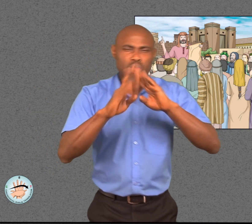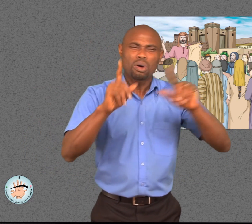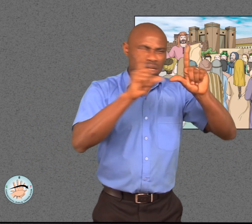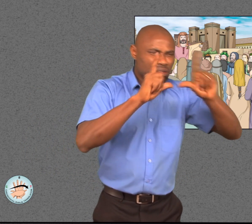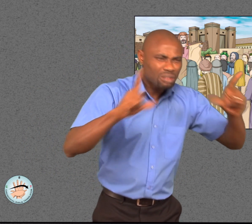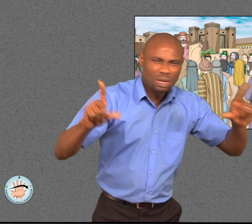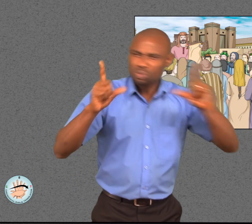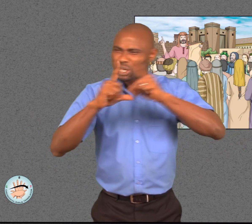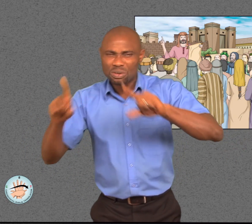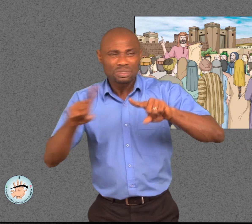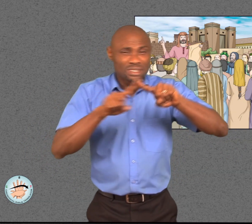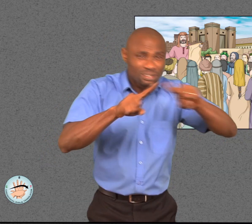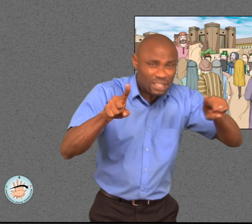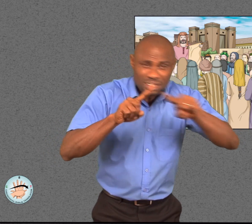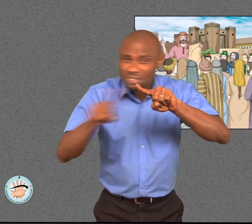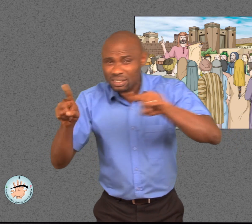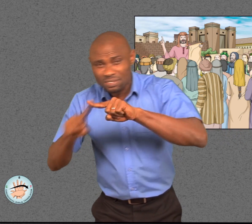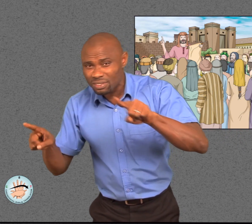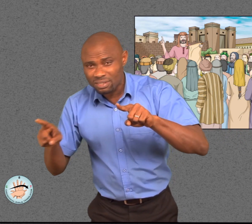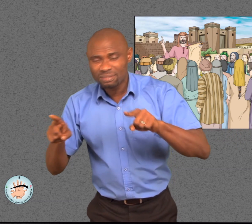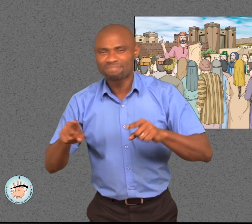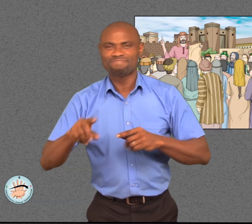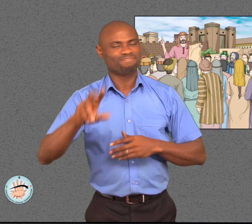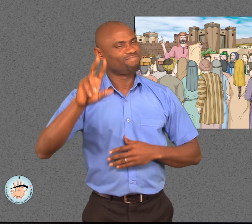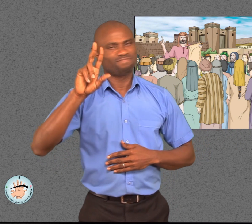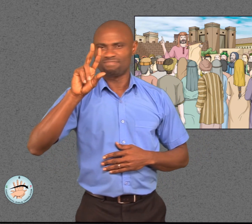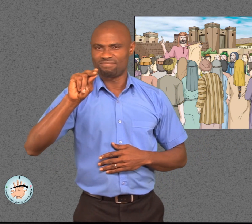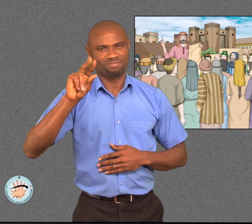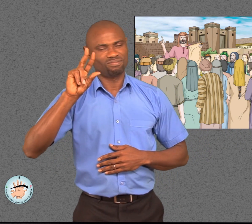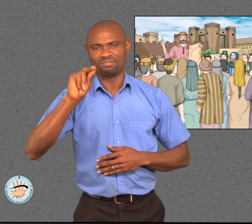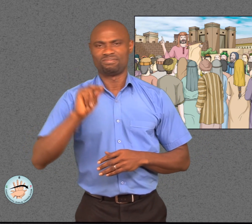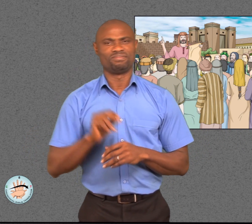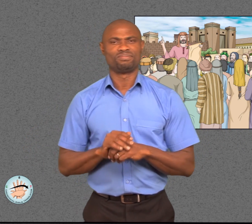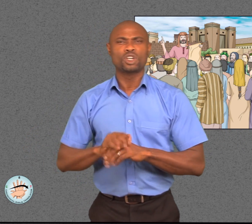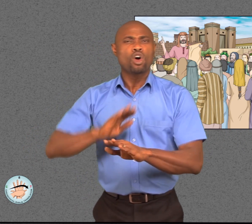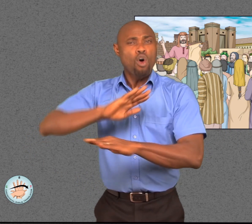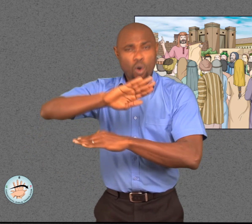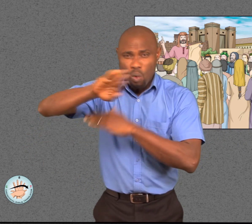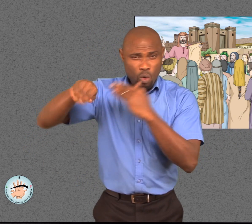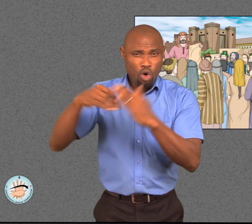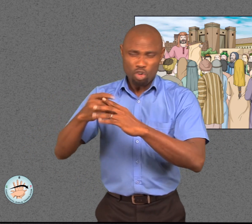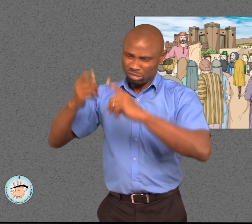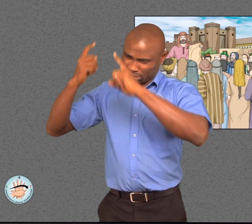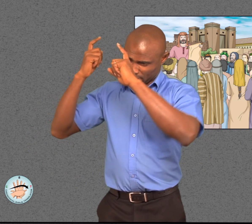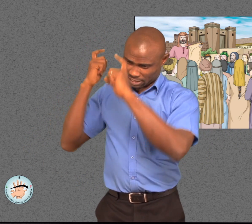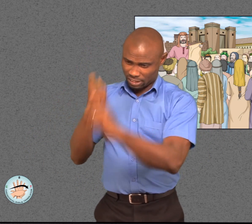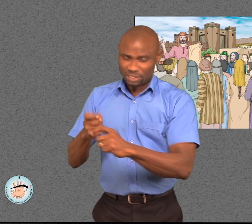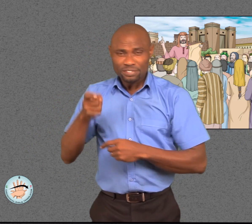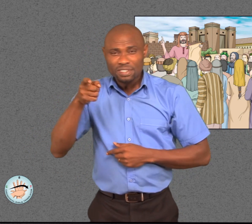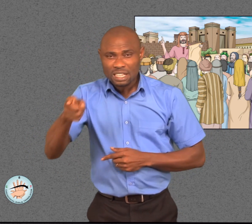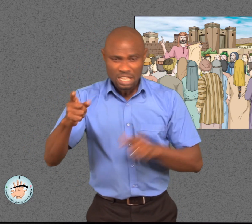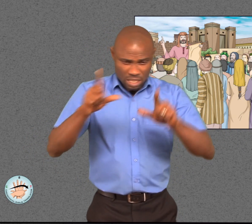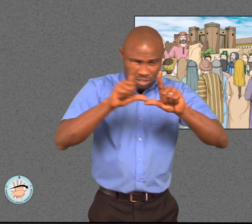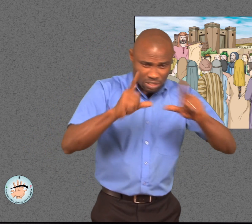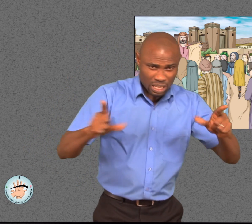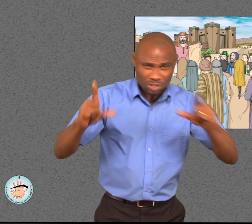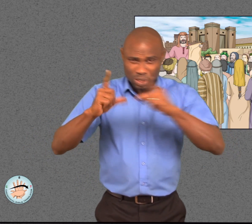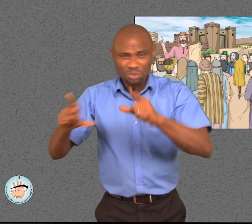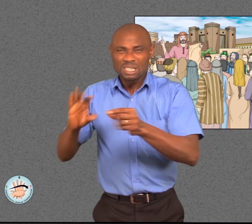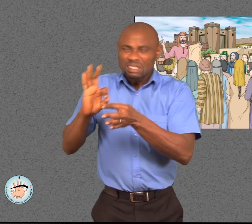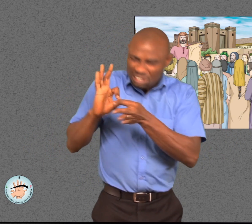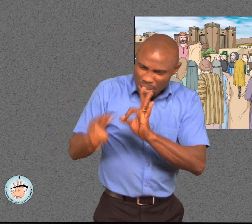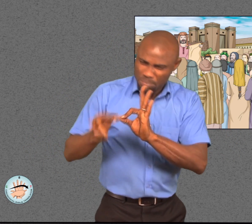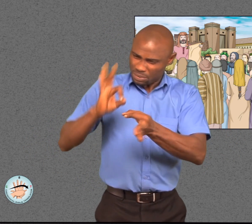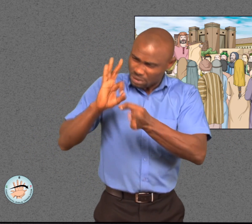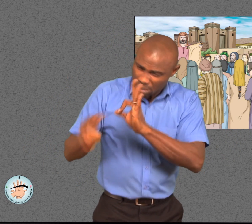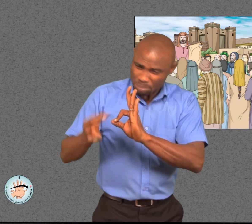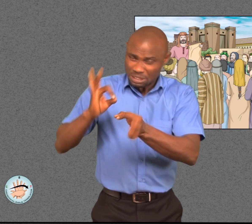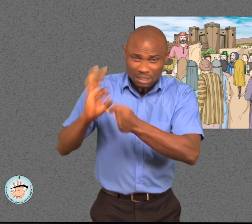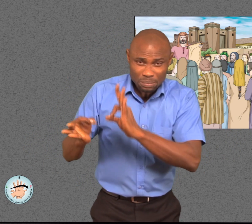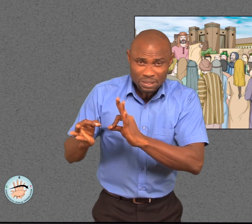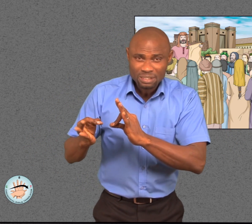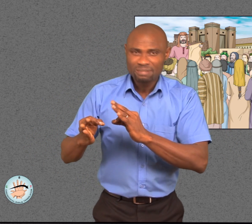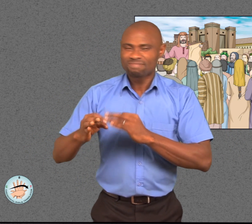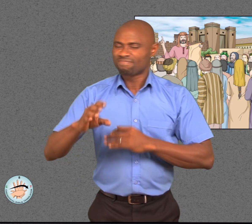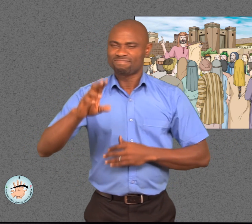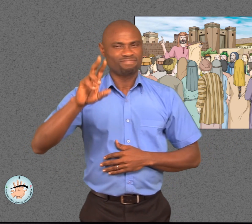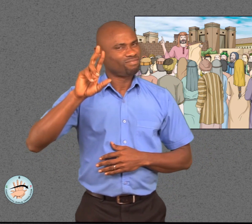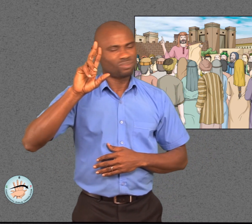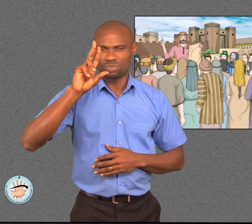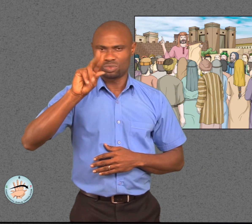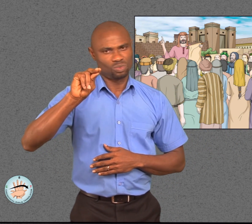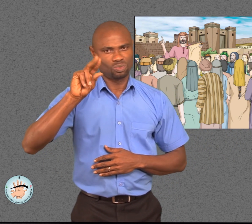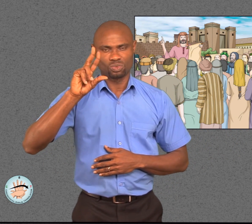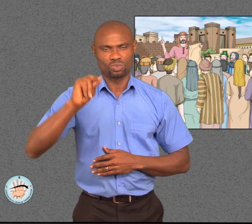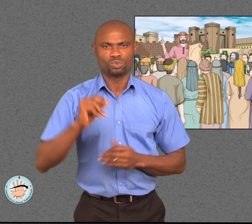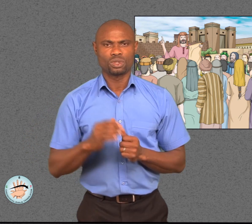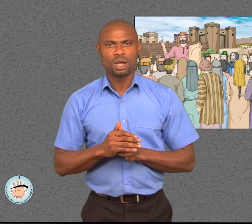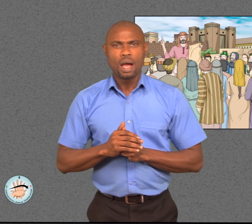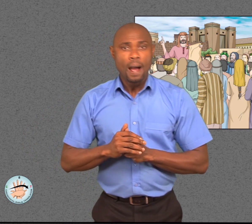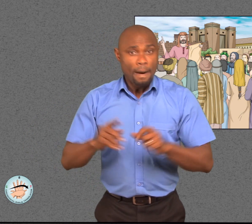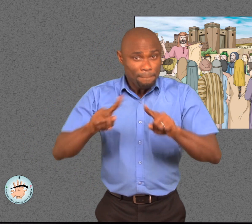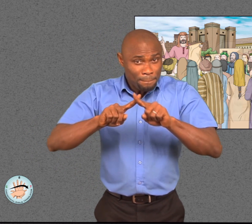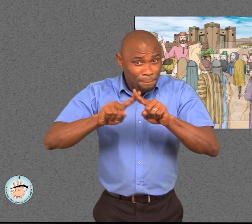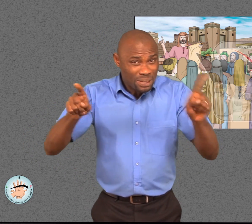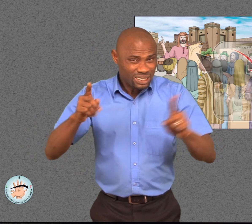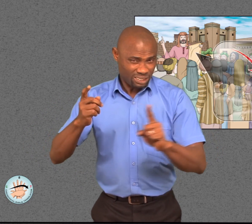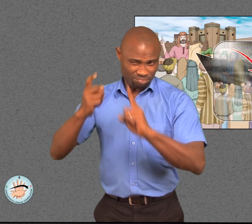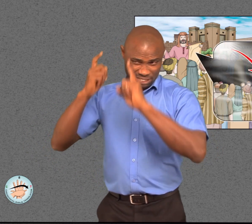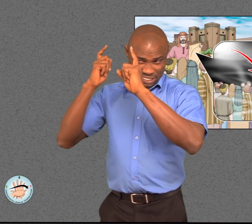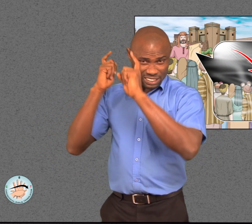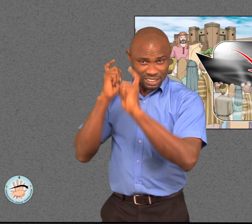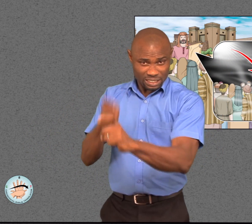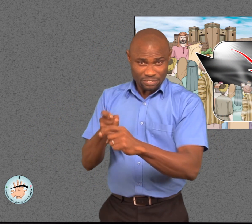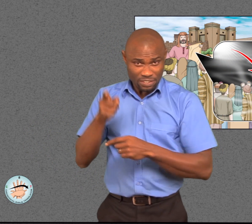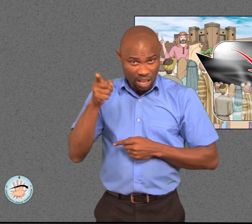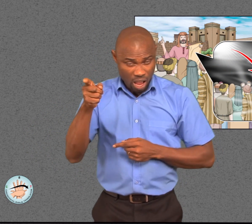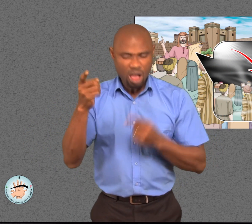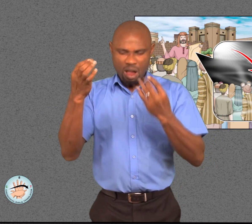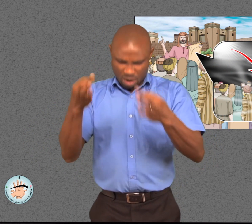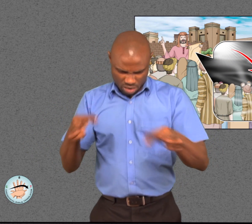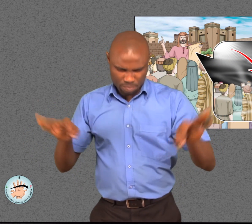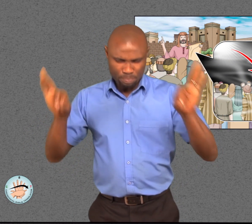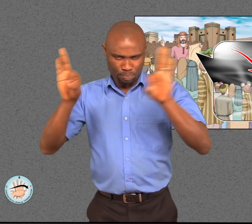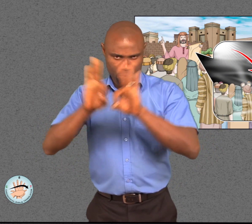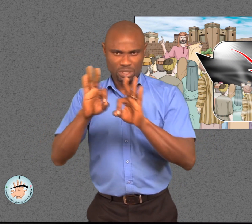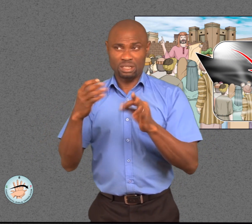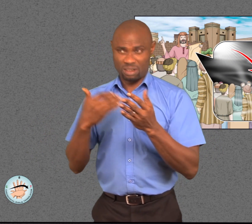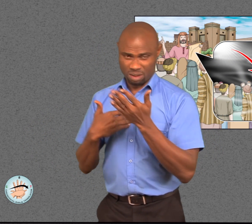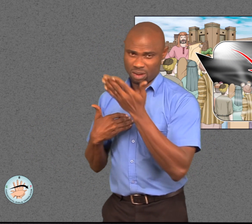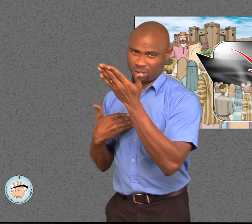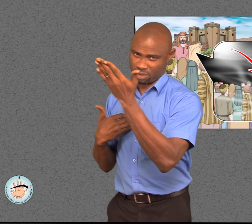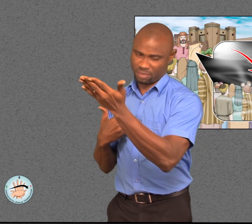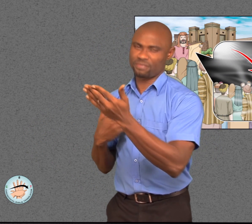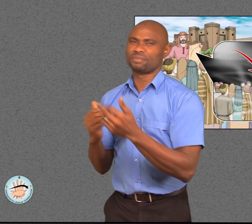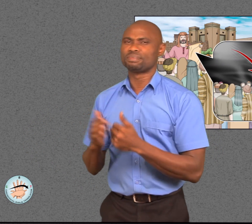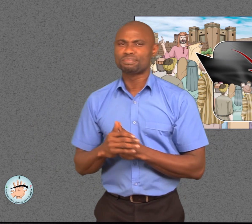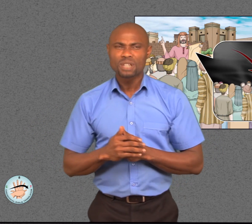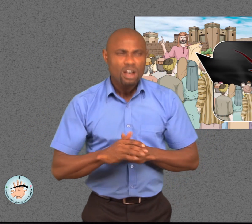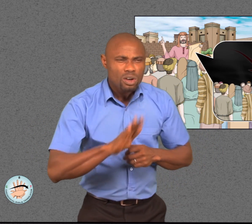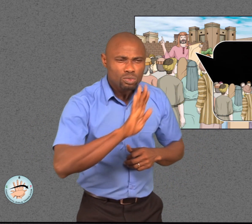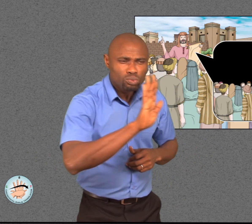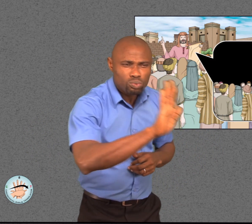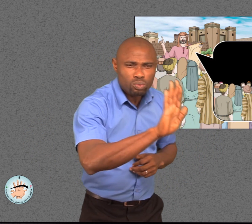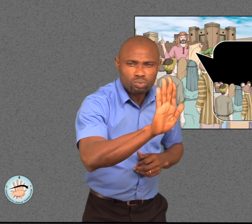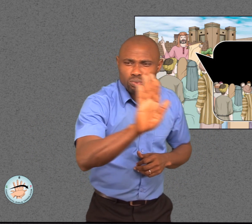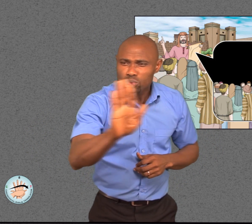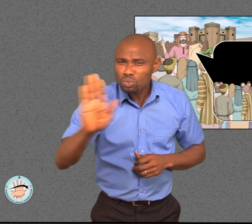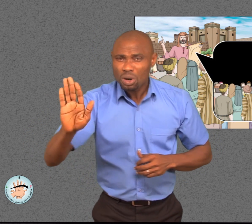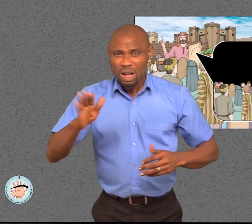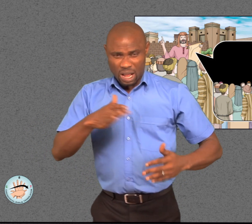But eagerly desire the greater gifts.